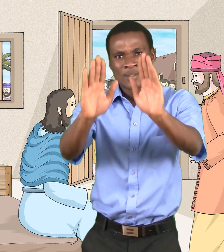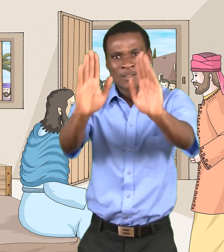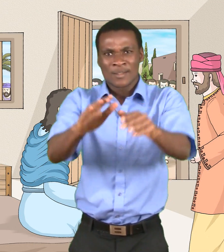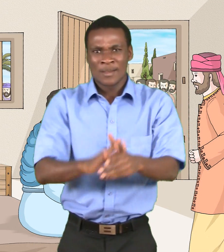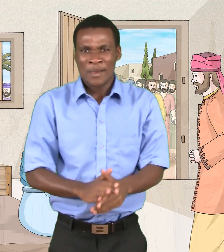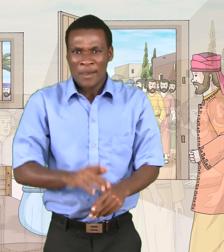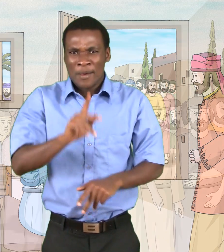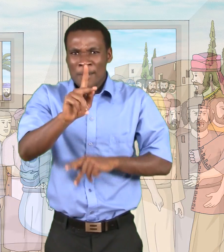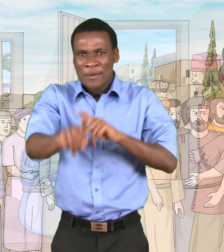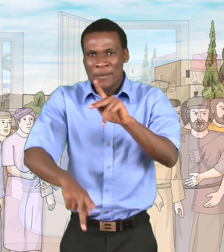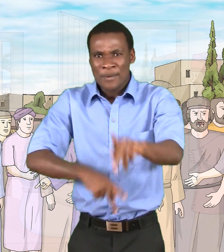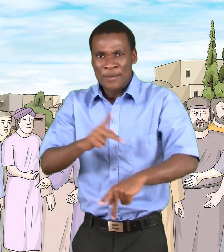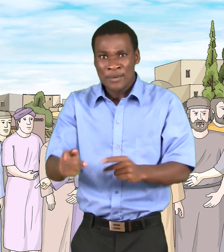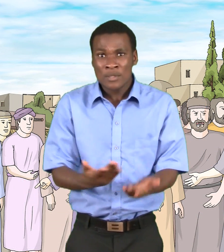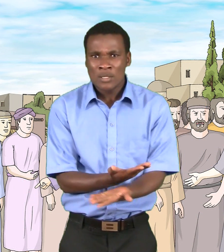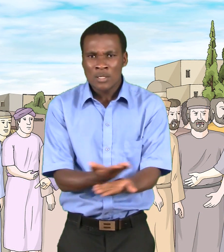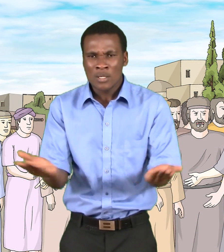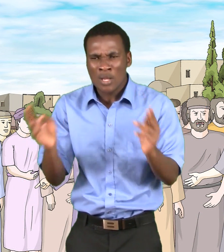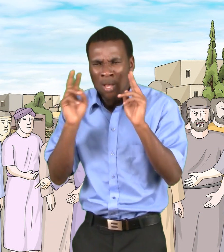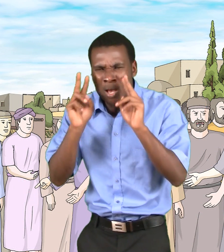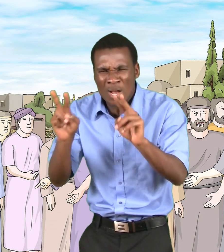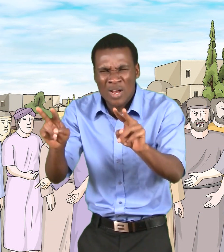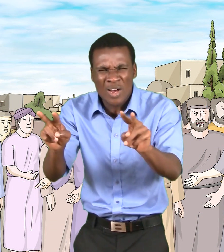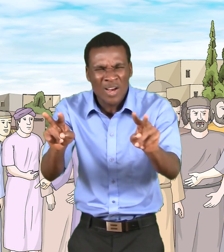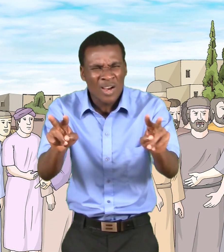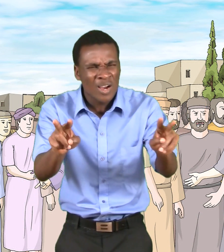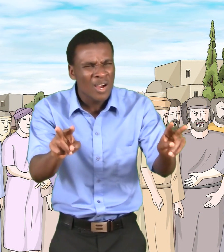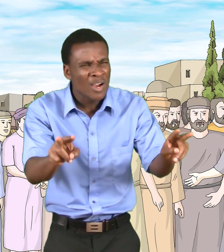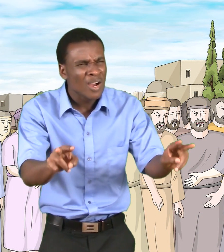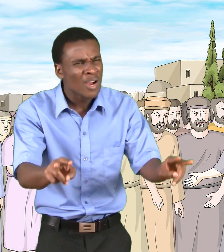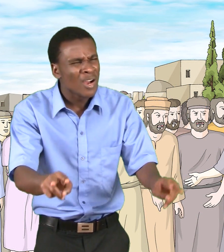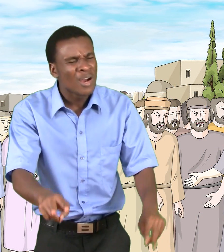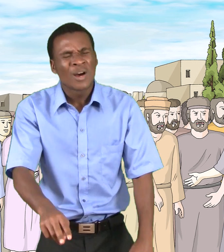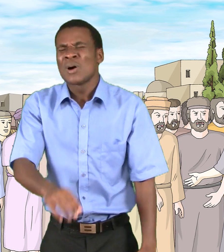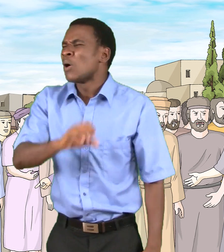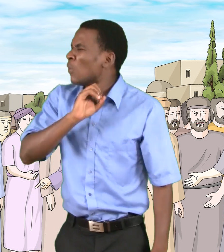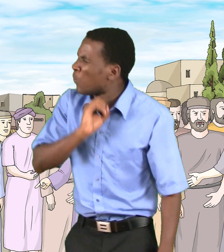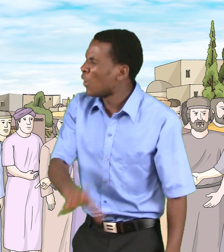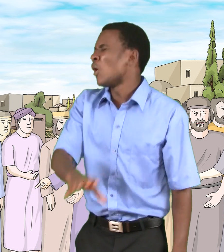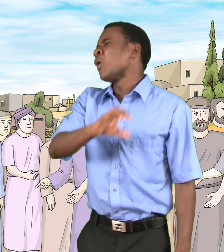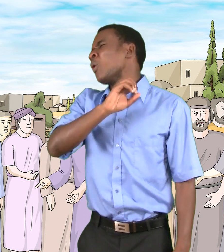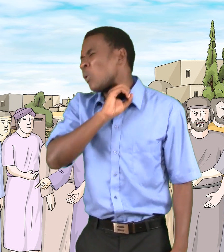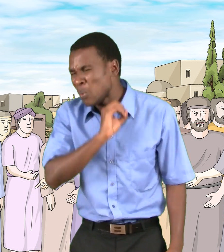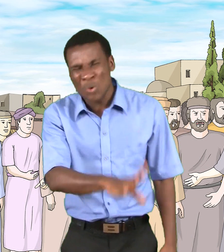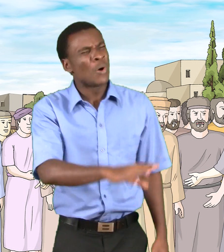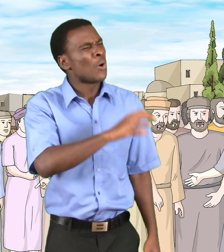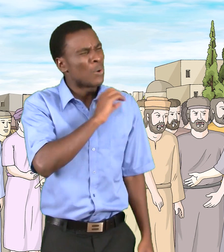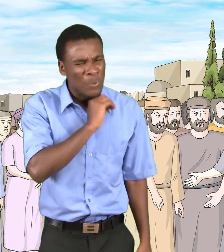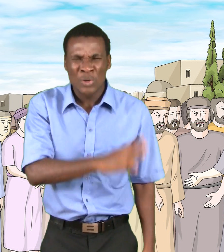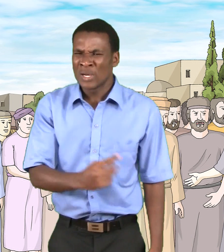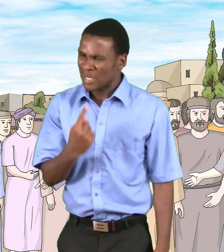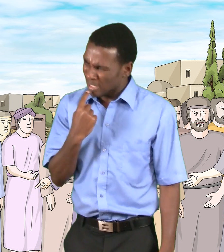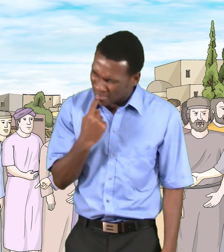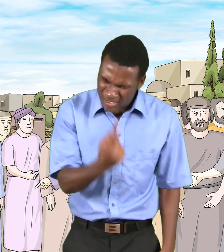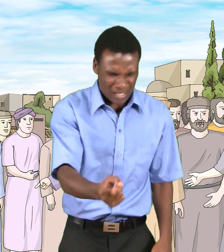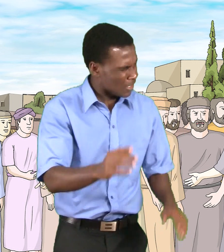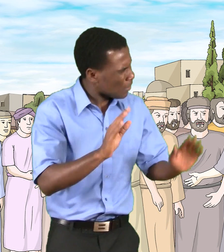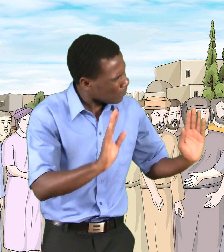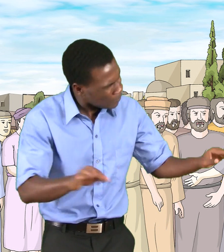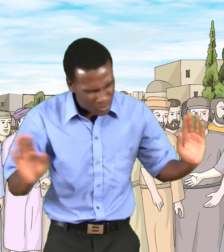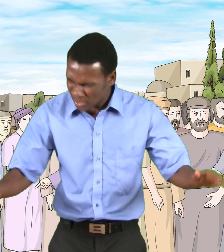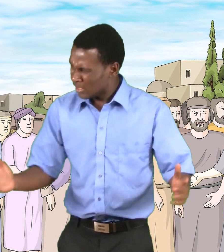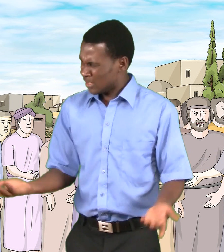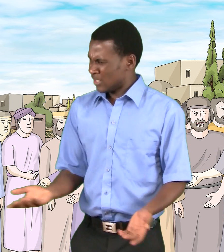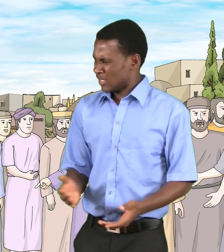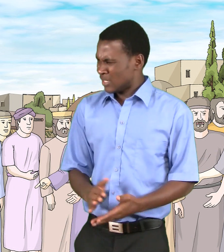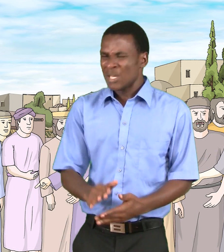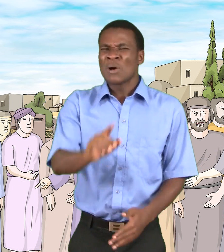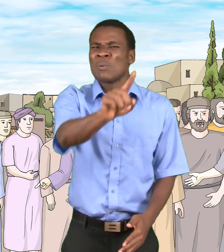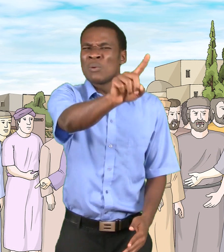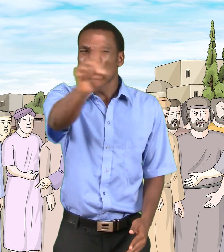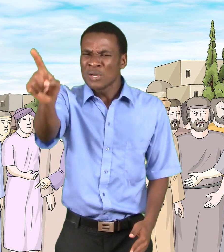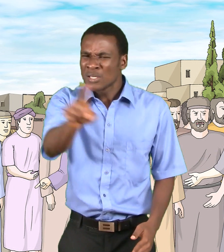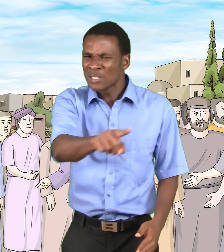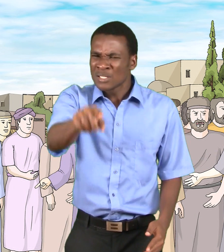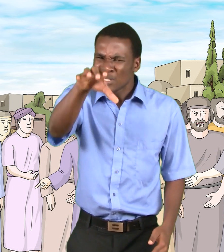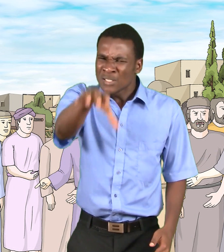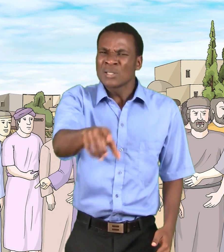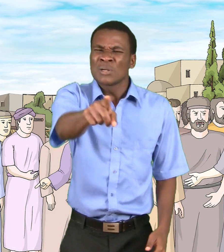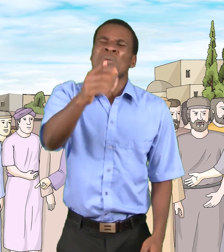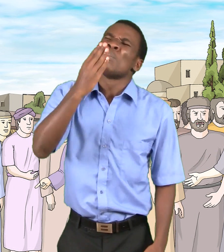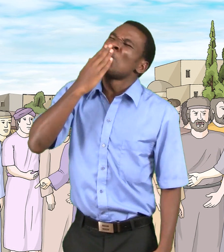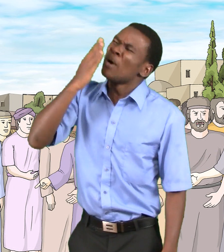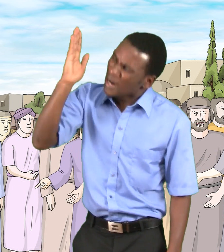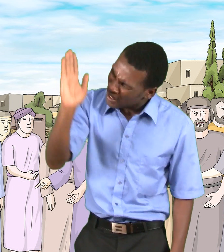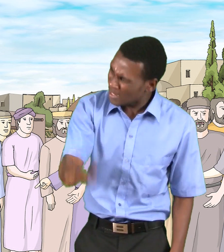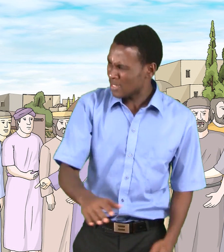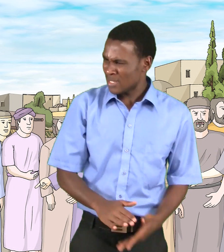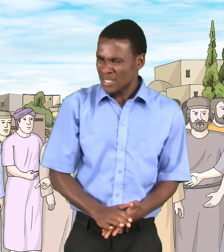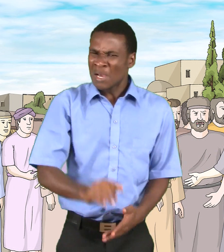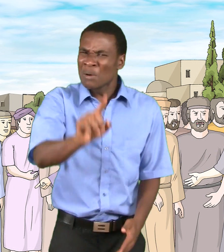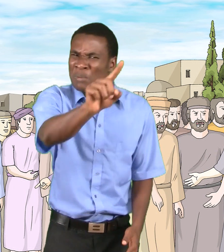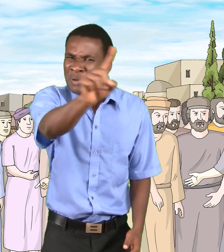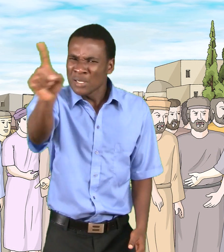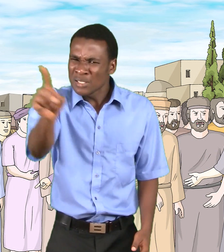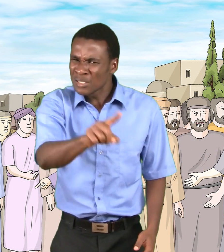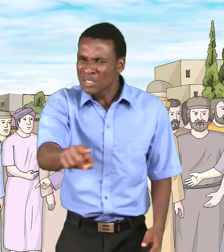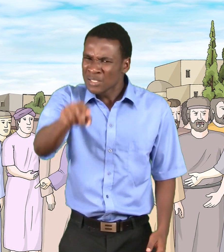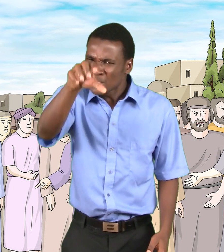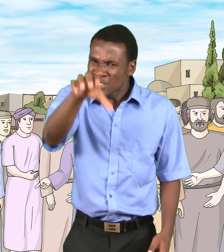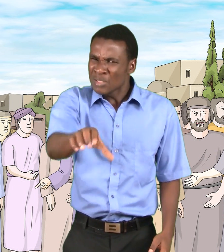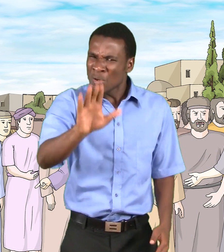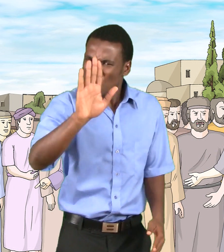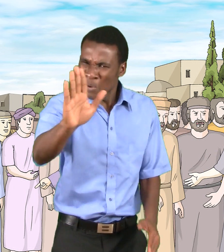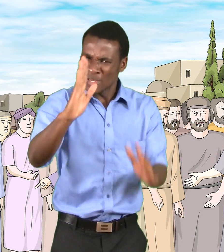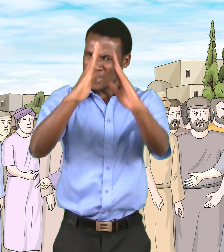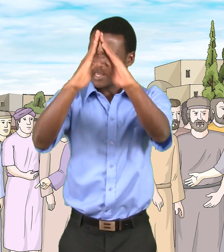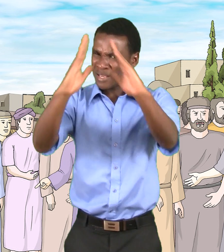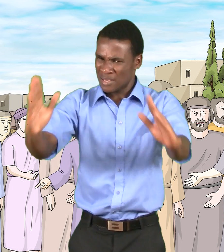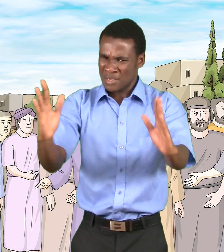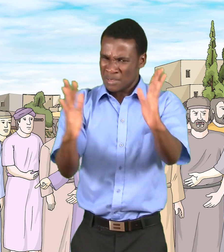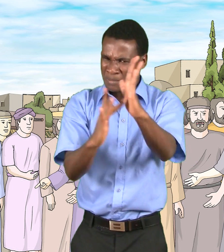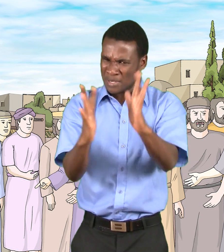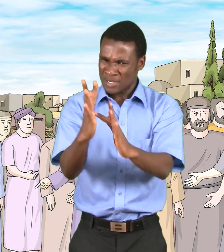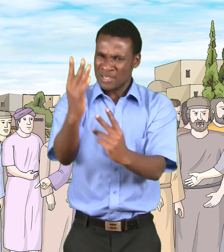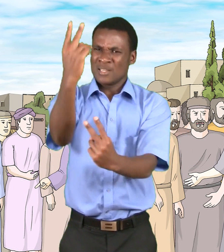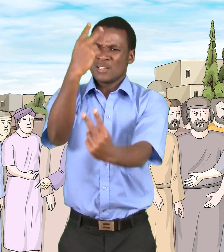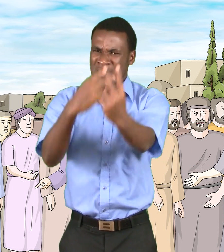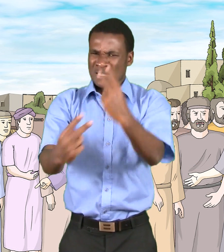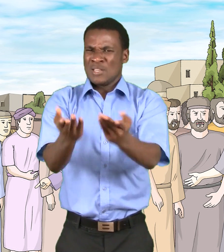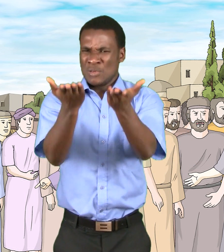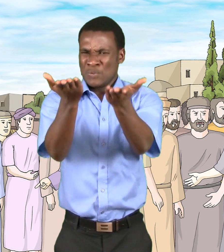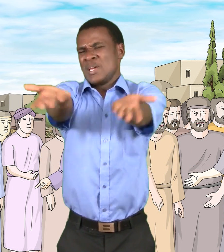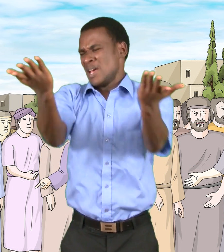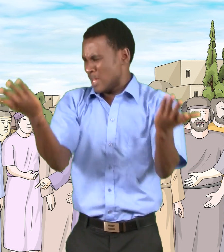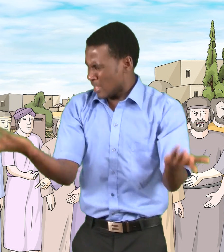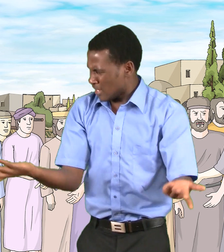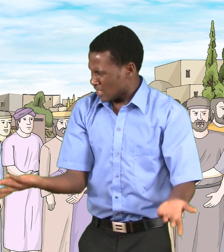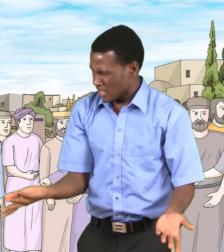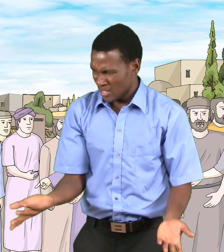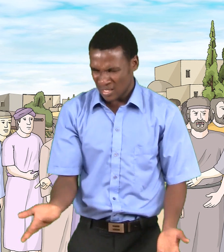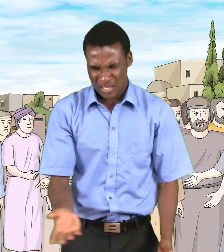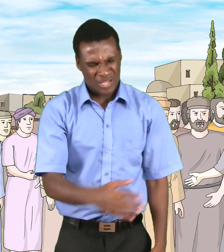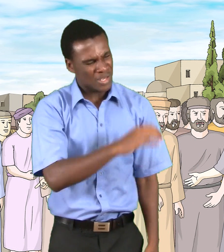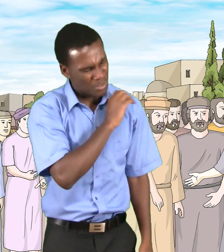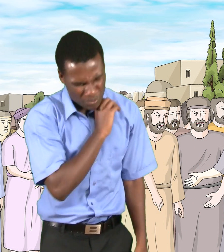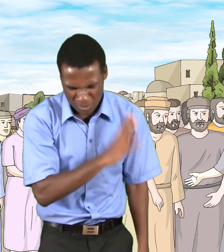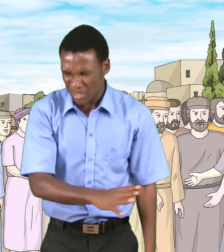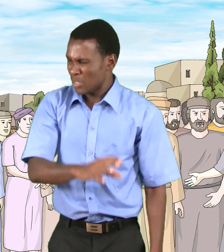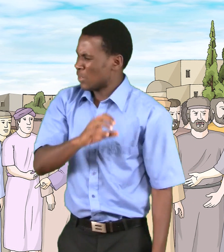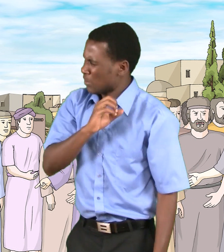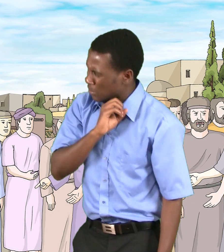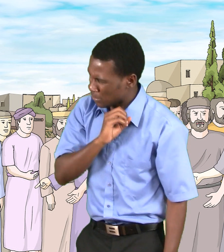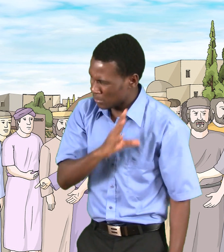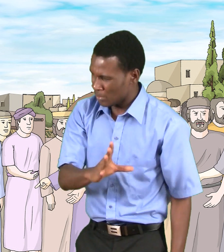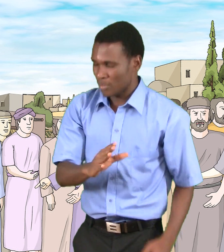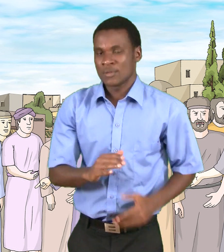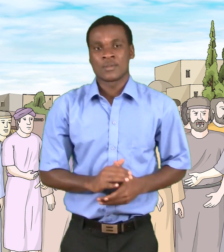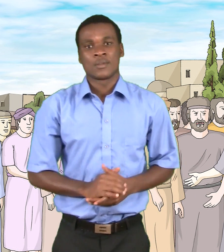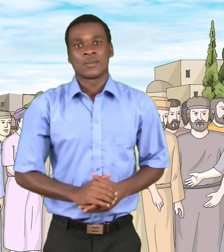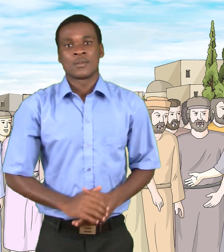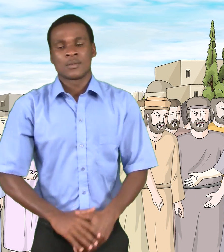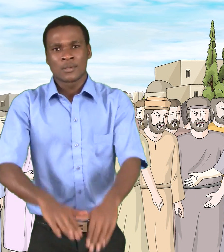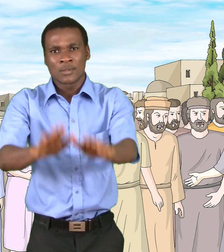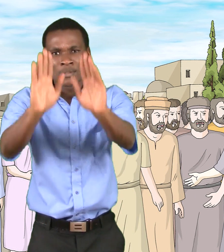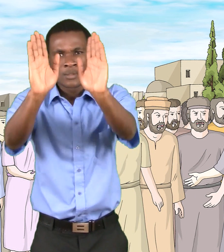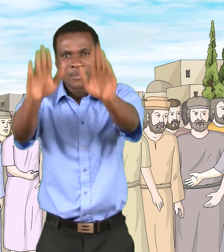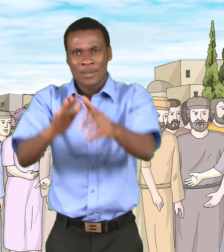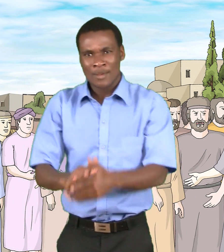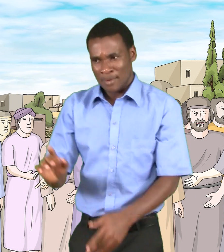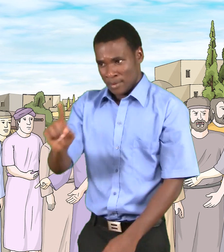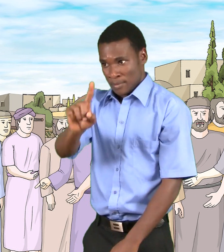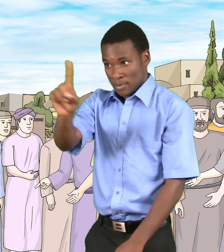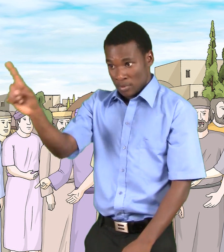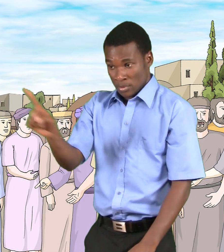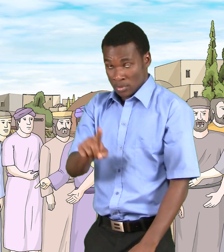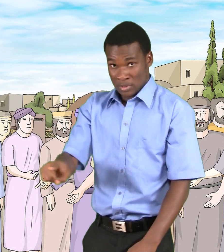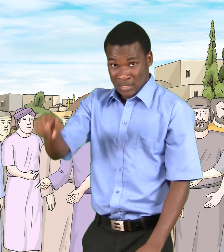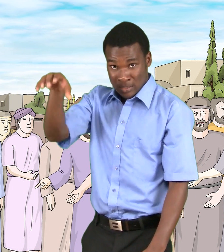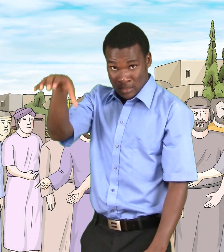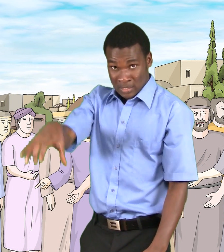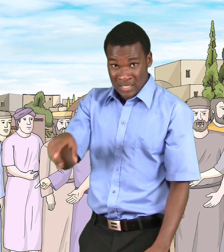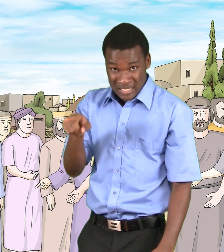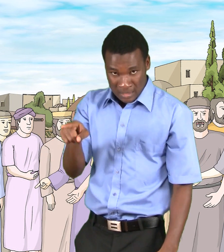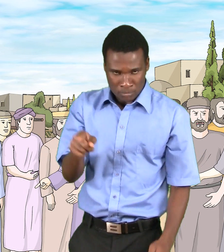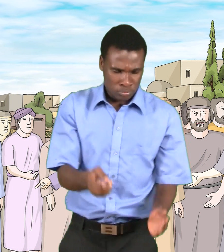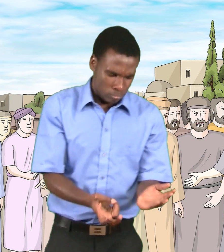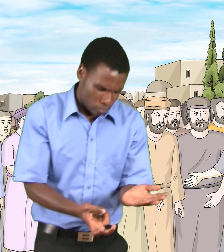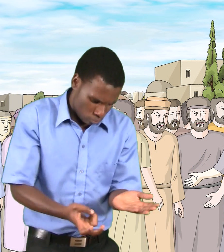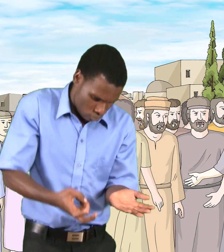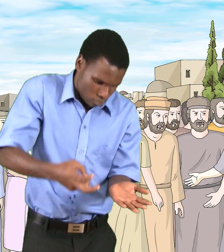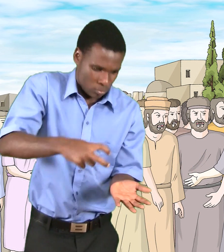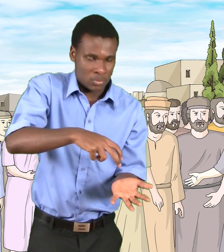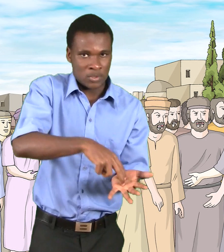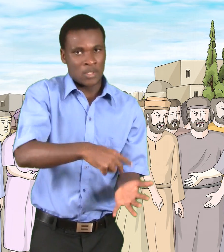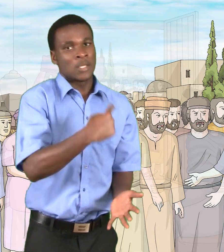And all who saw this began to grumble, saying, “He has gone to be the guest of a sinful man!”